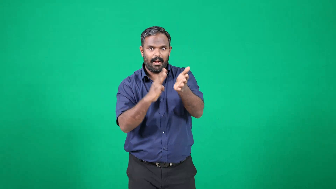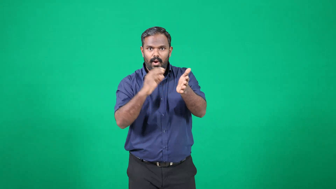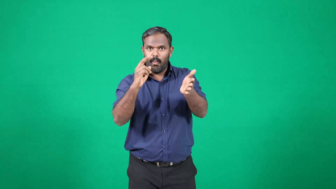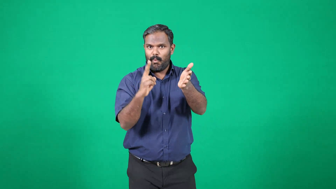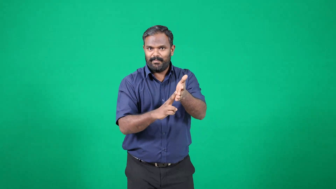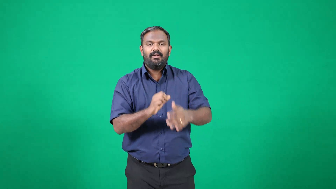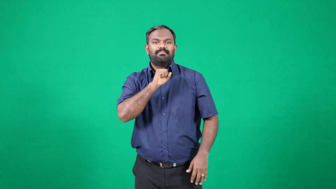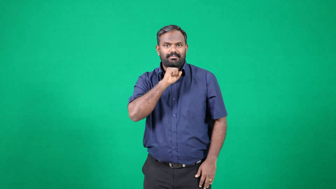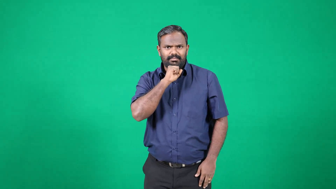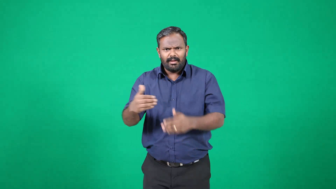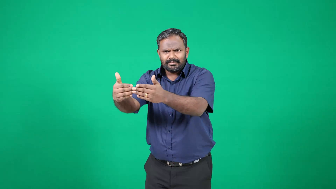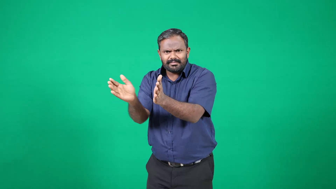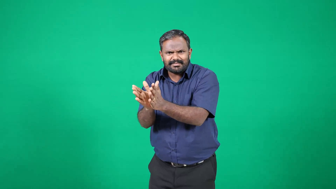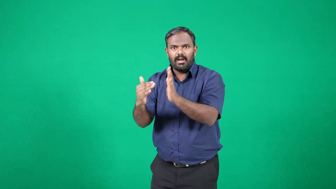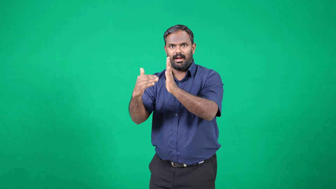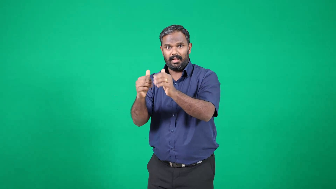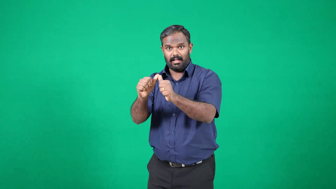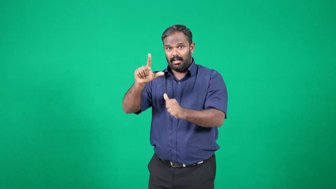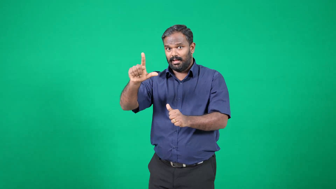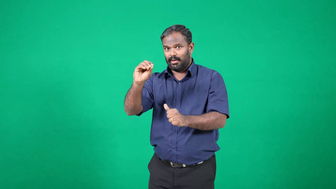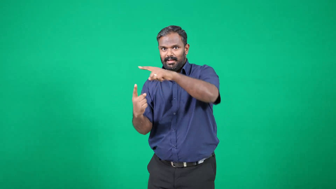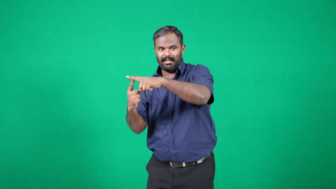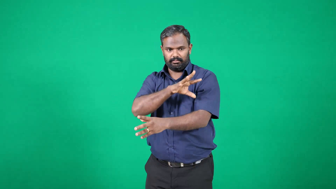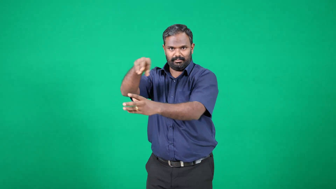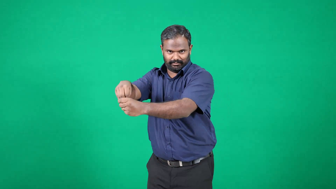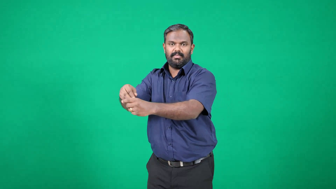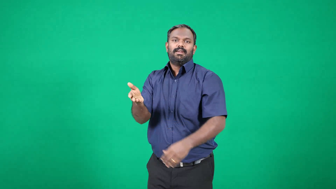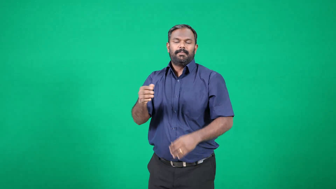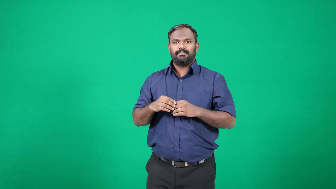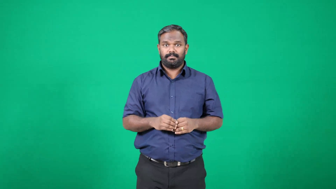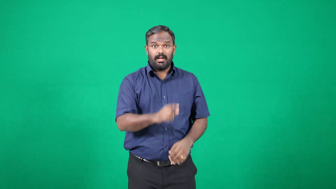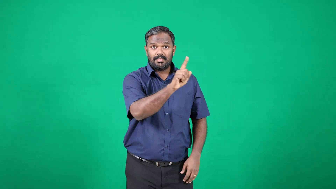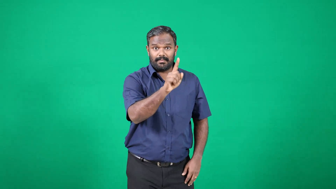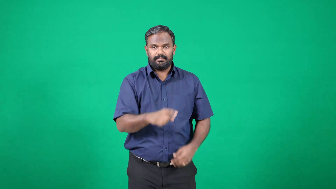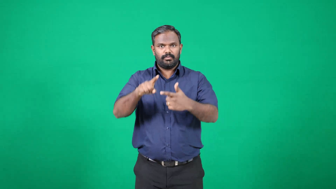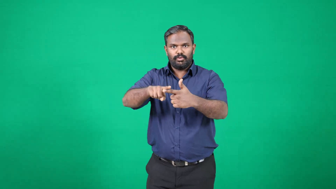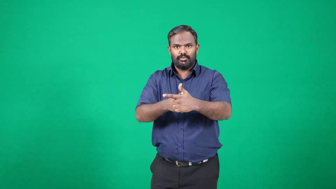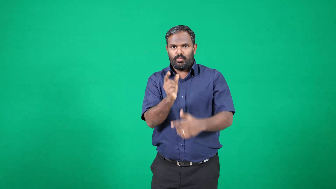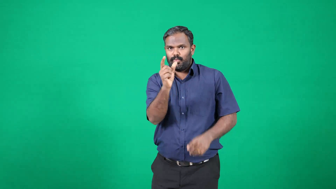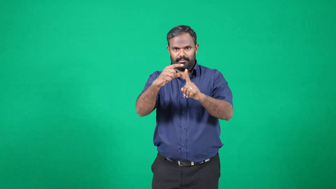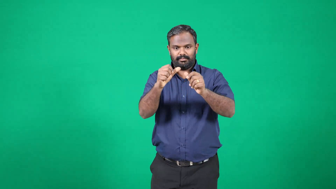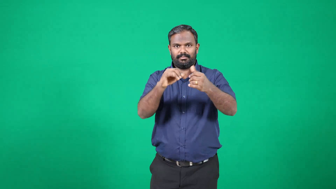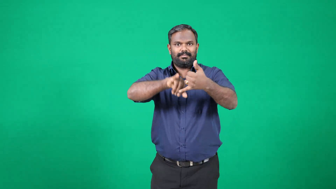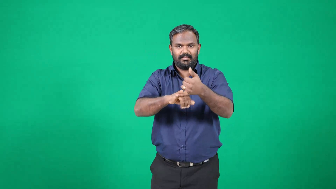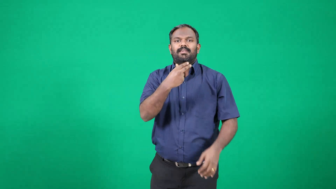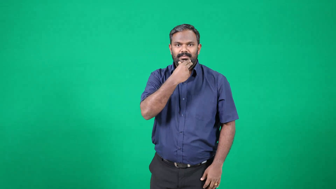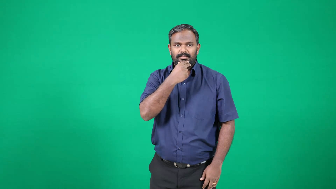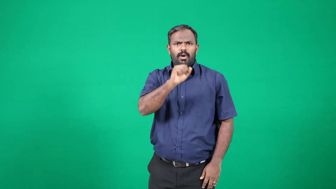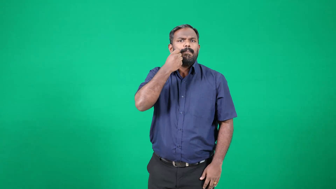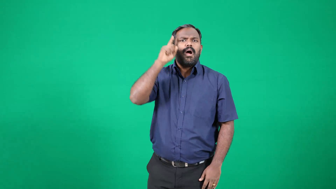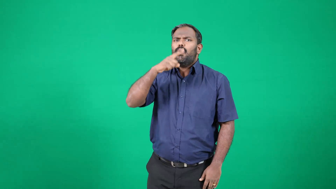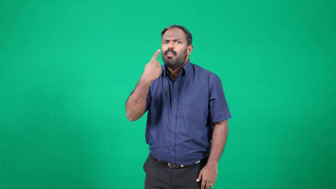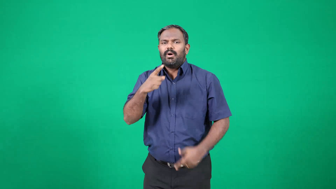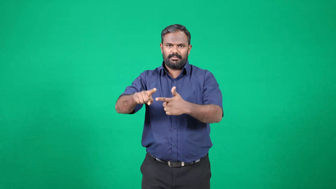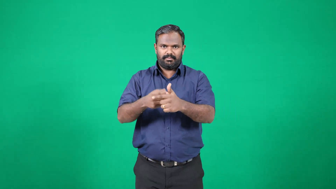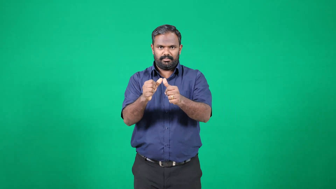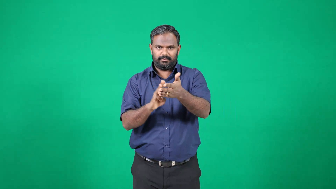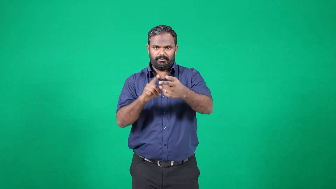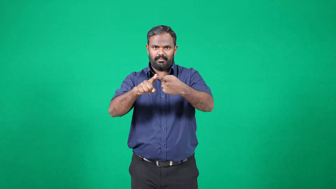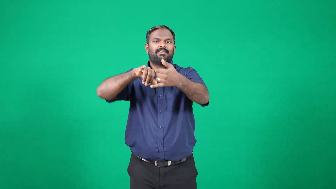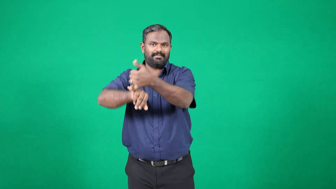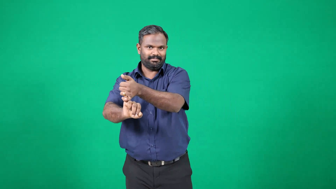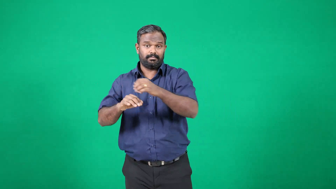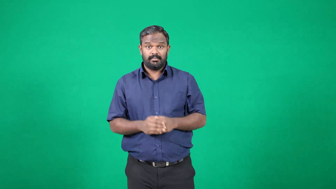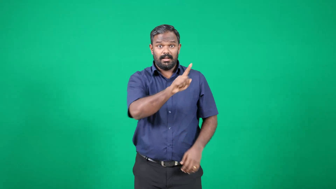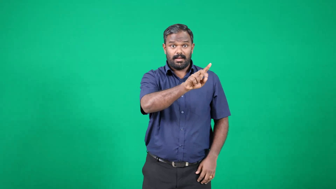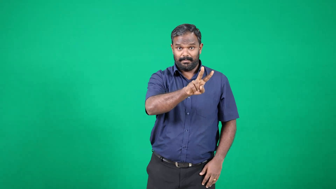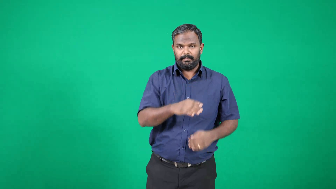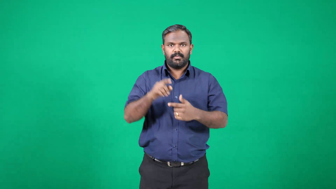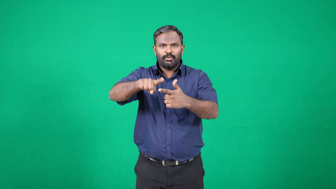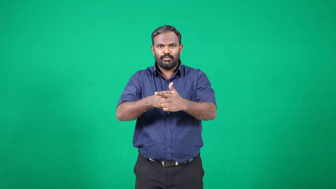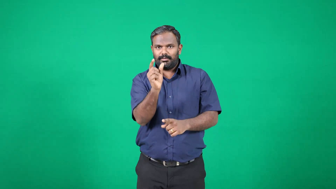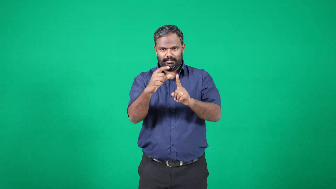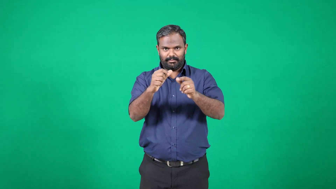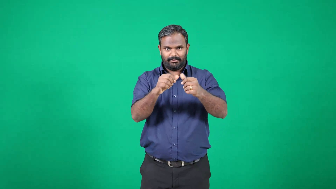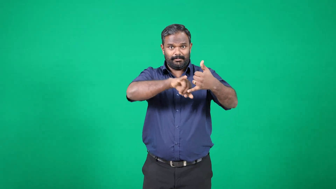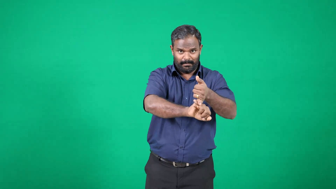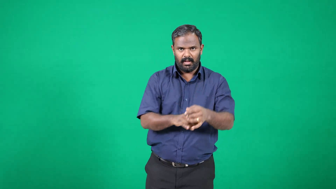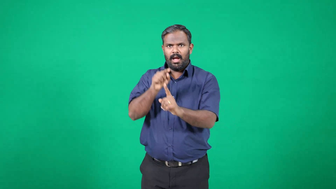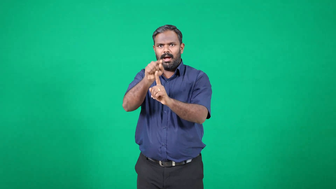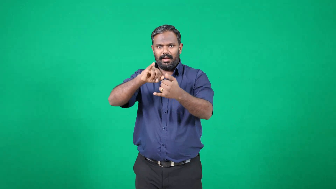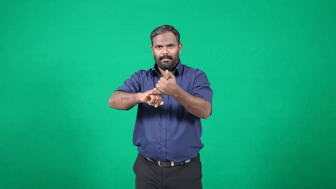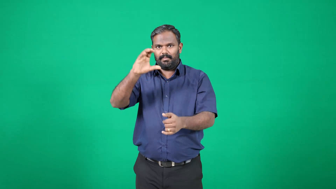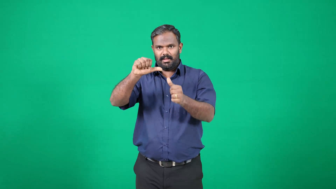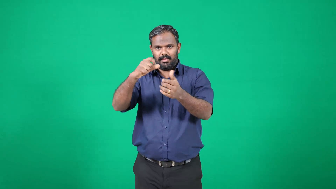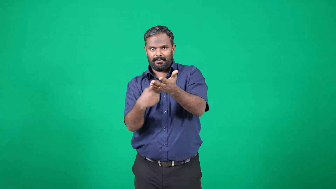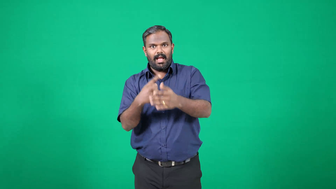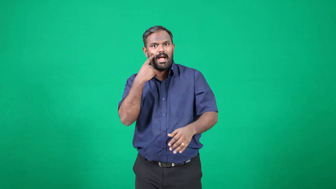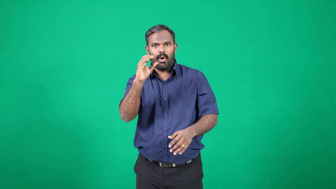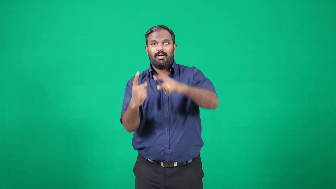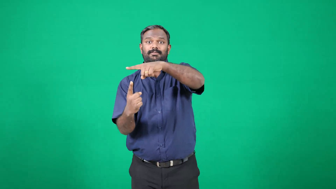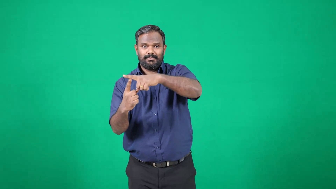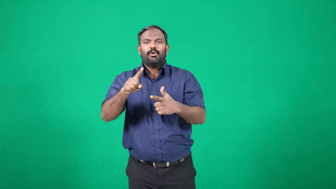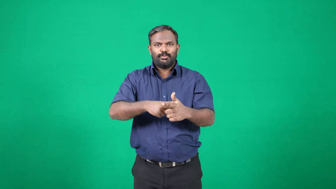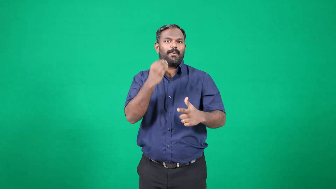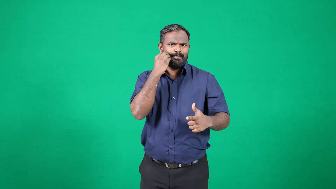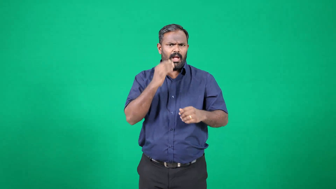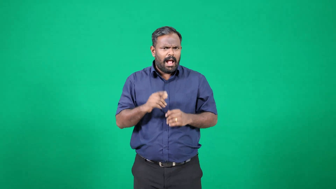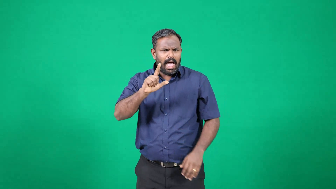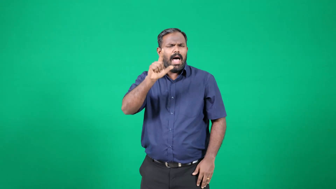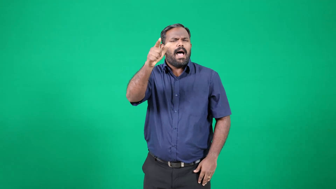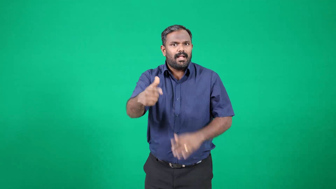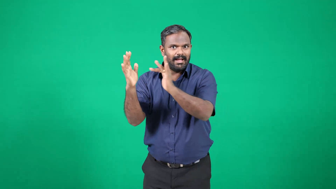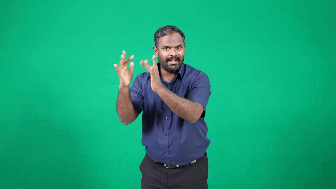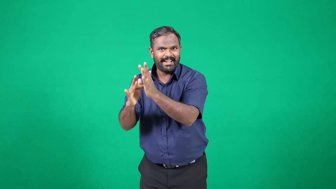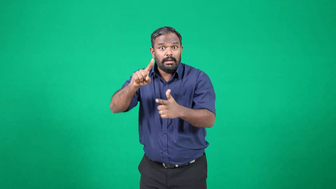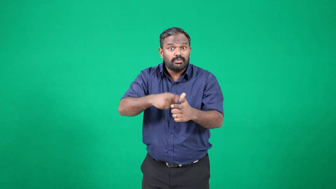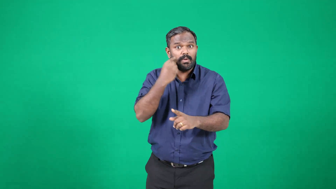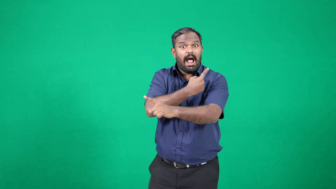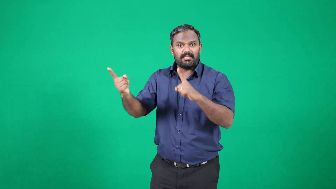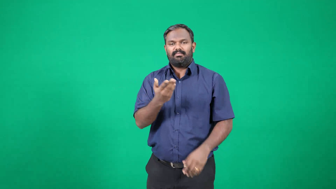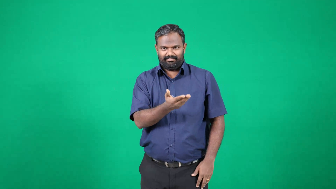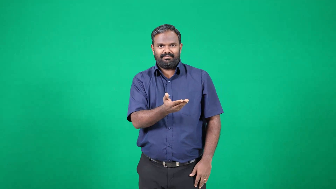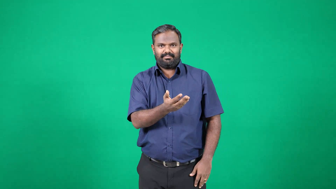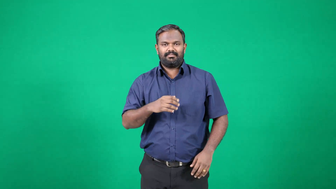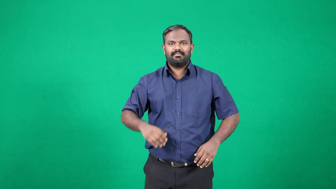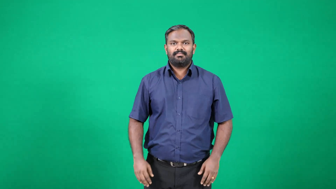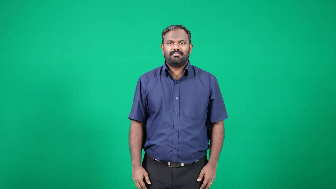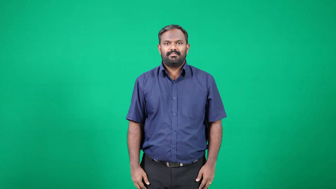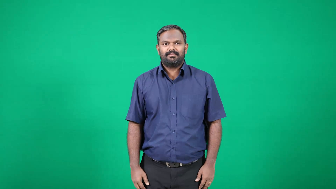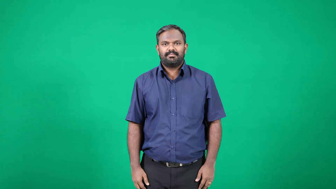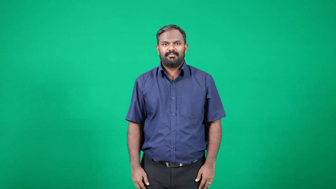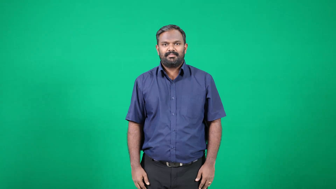Judas son of James, and Judas Iscariot, who became a traitor.